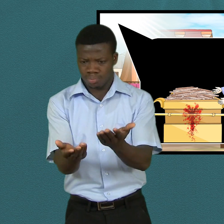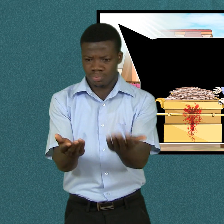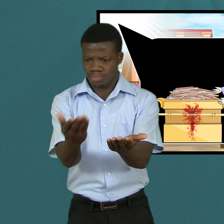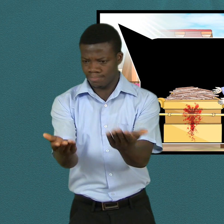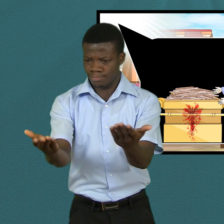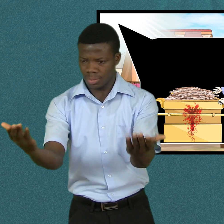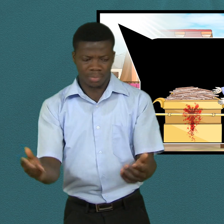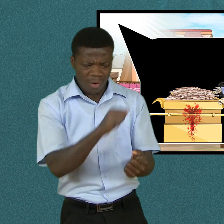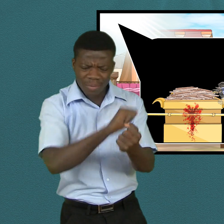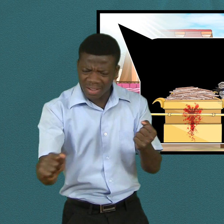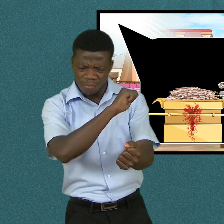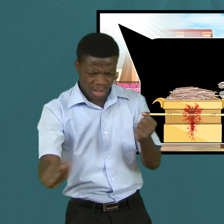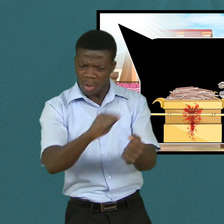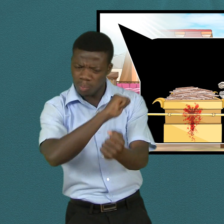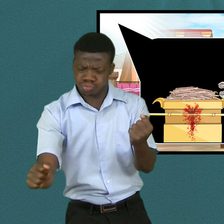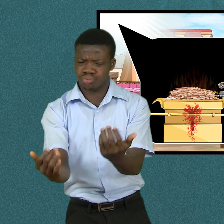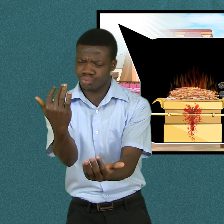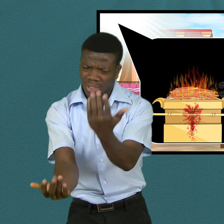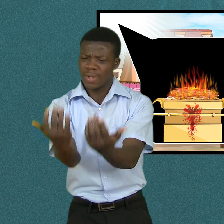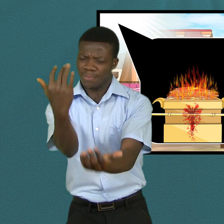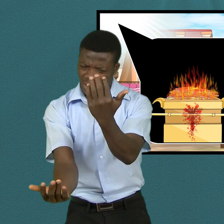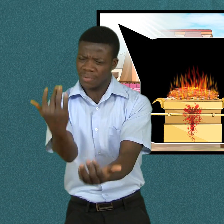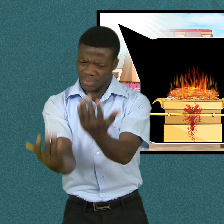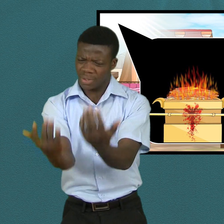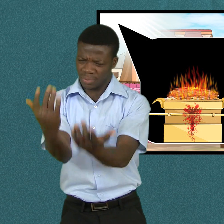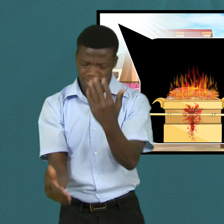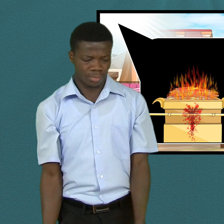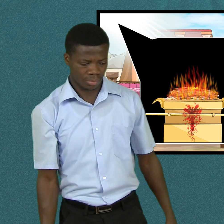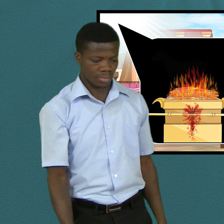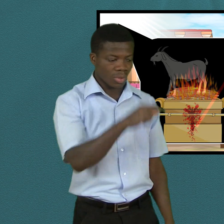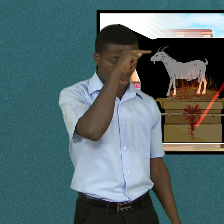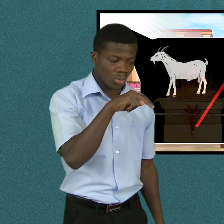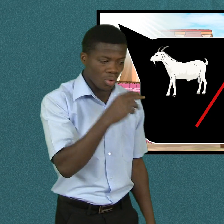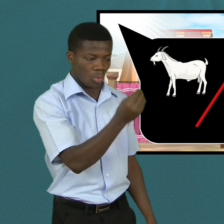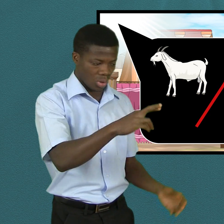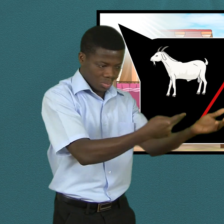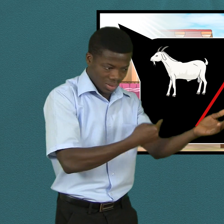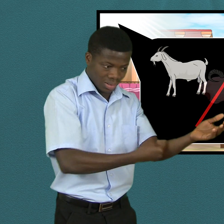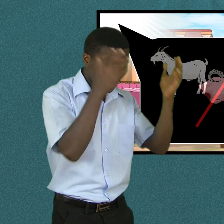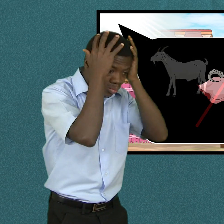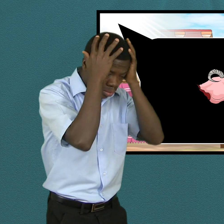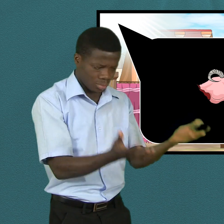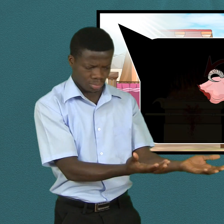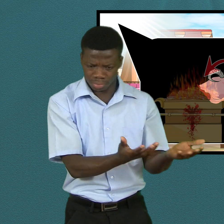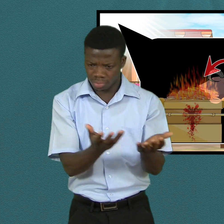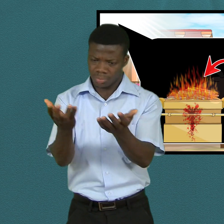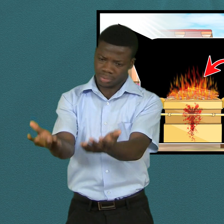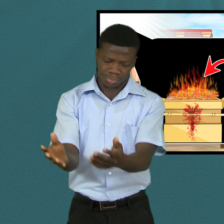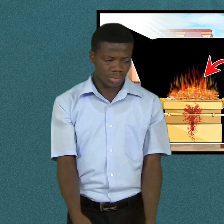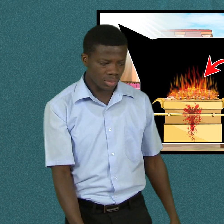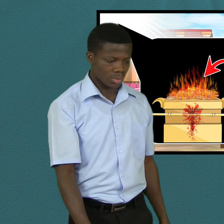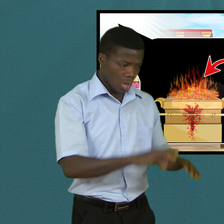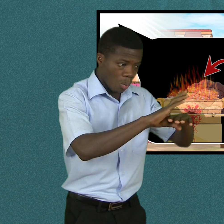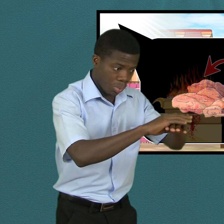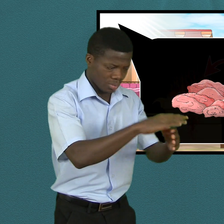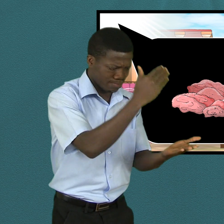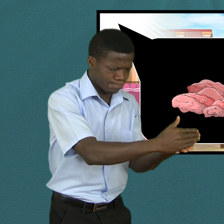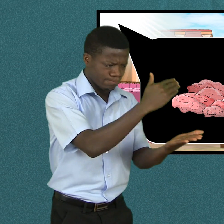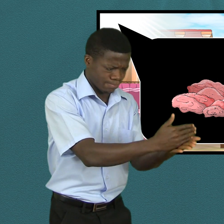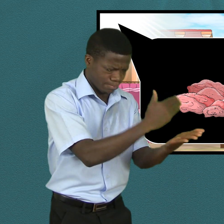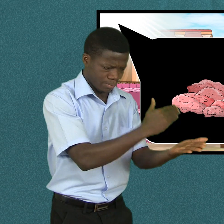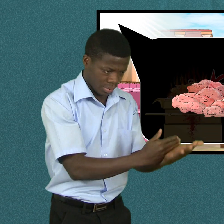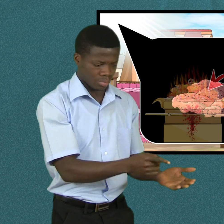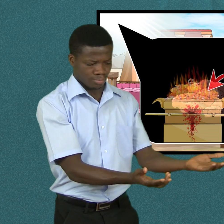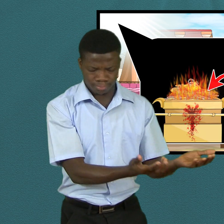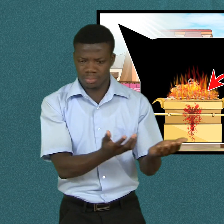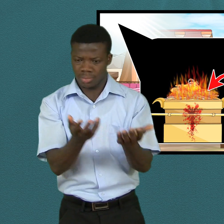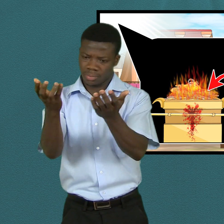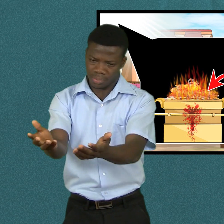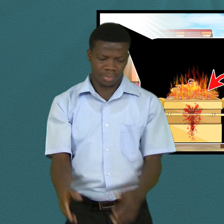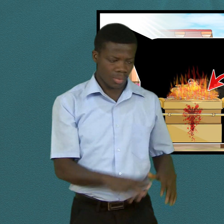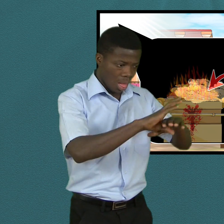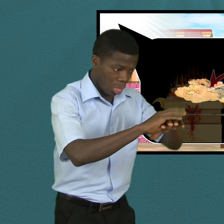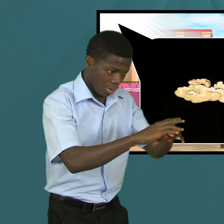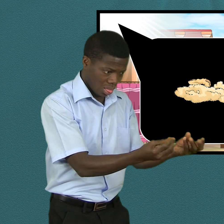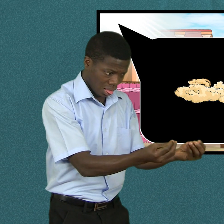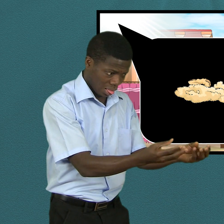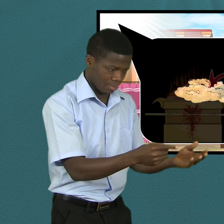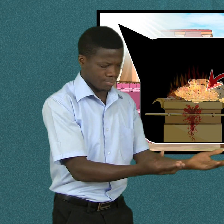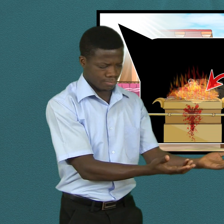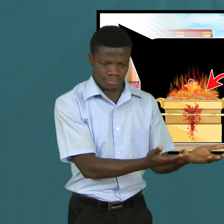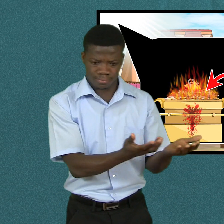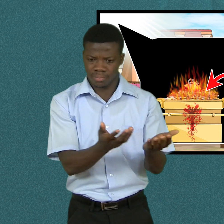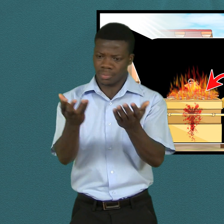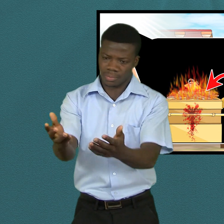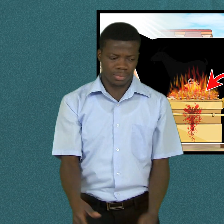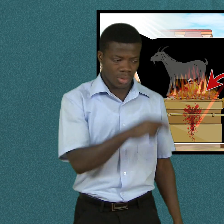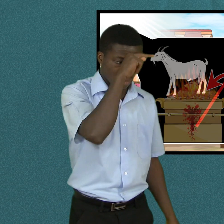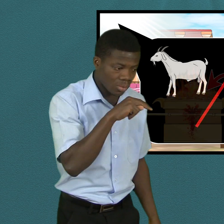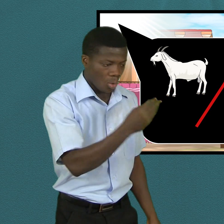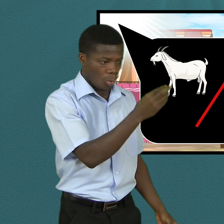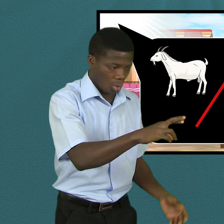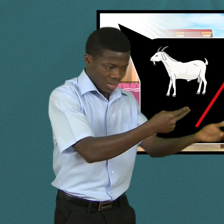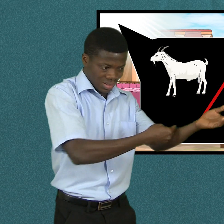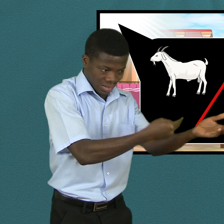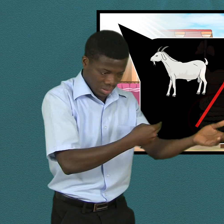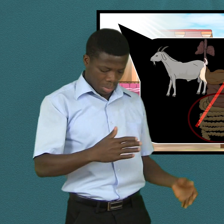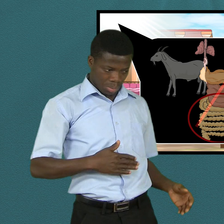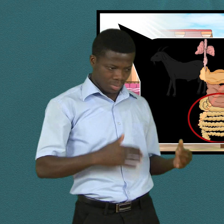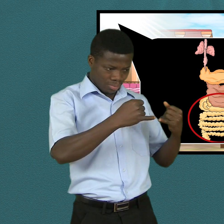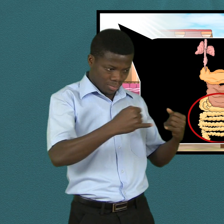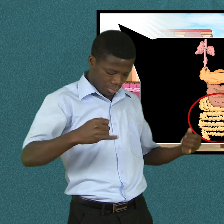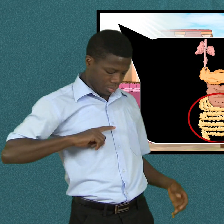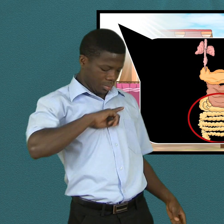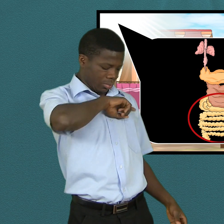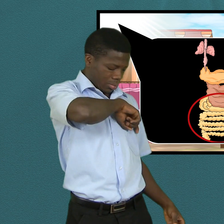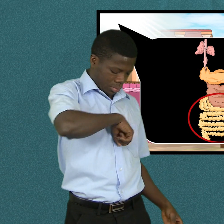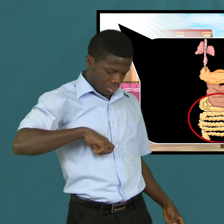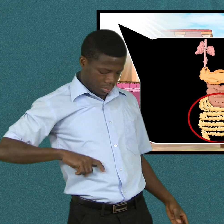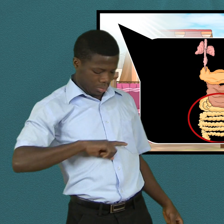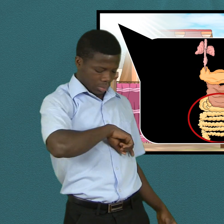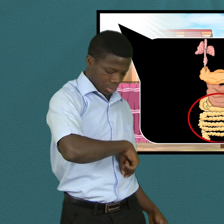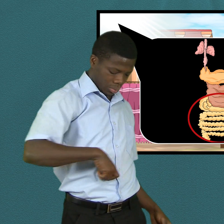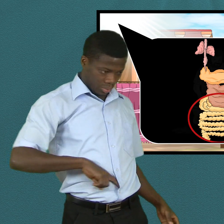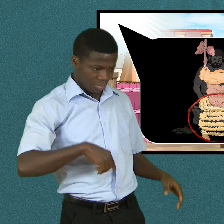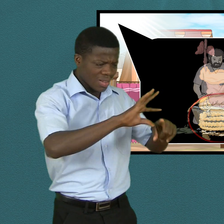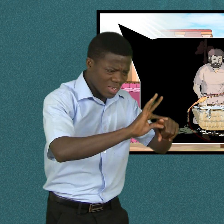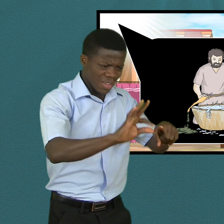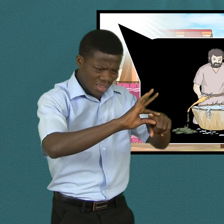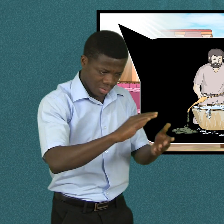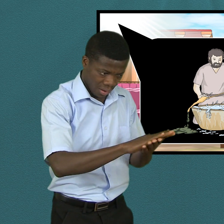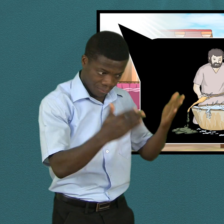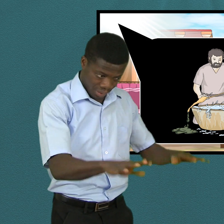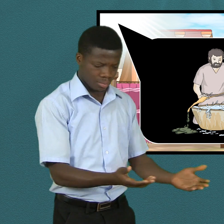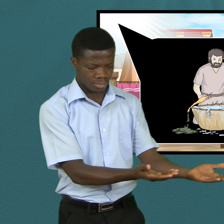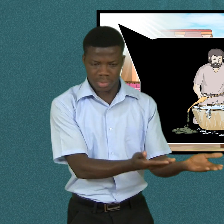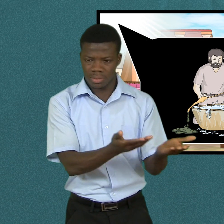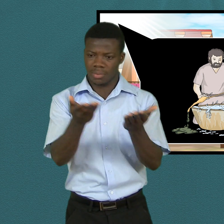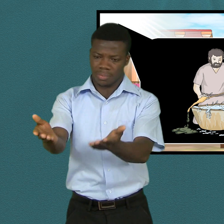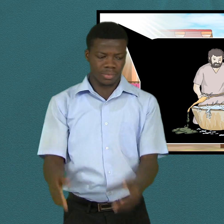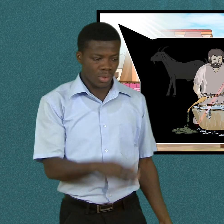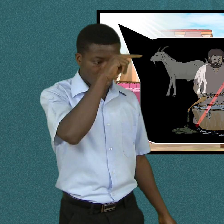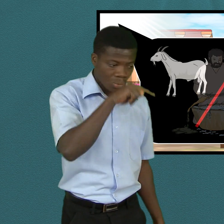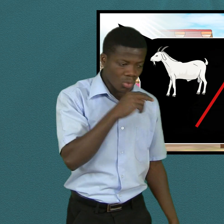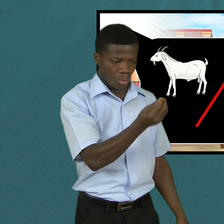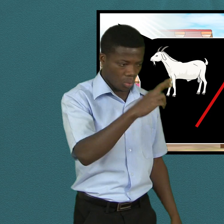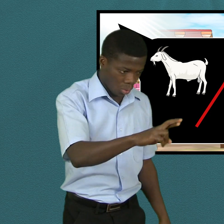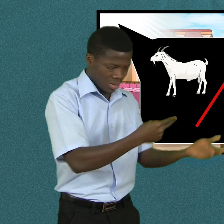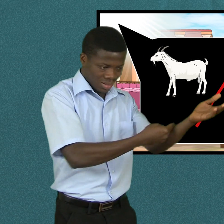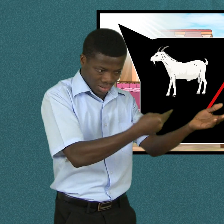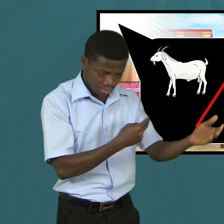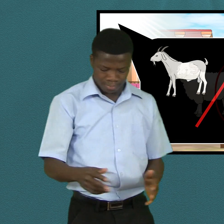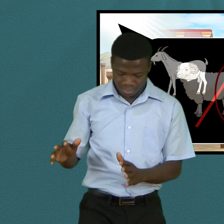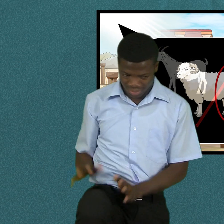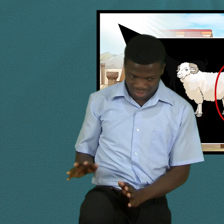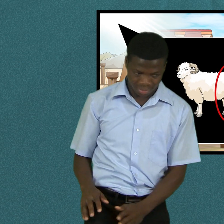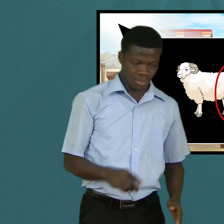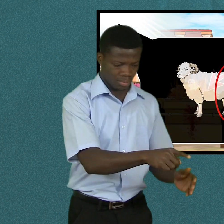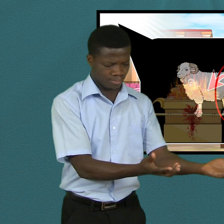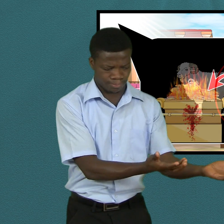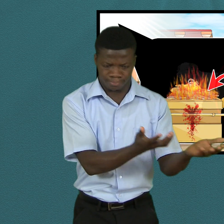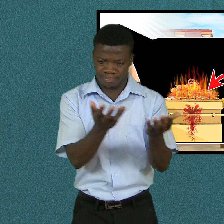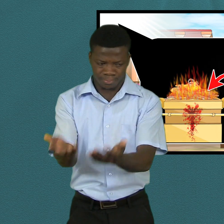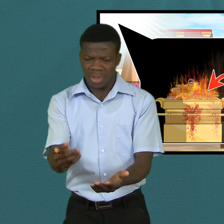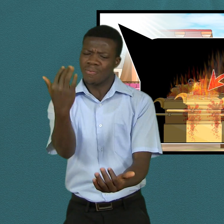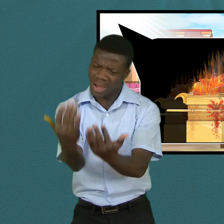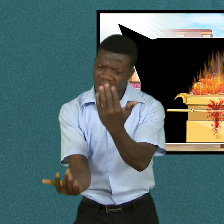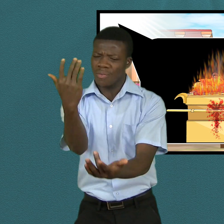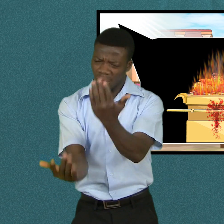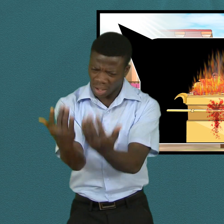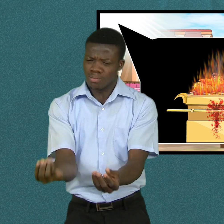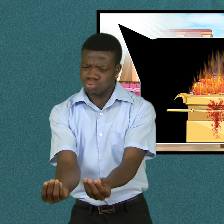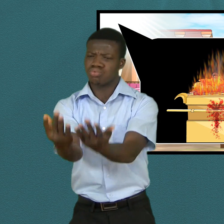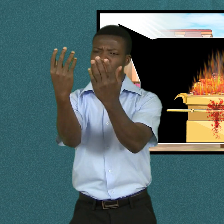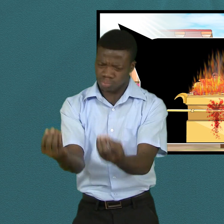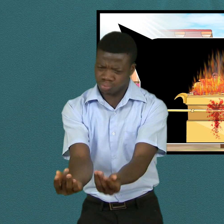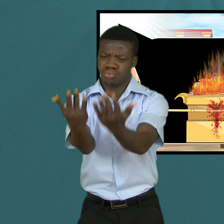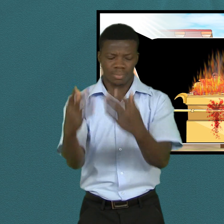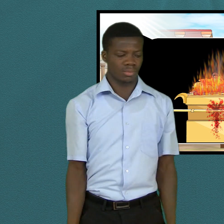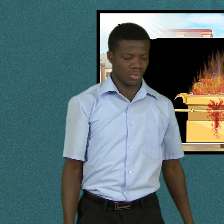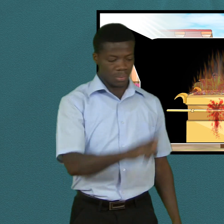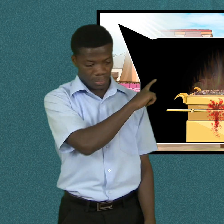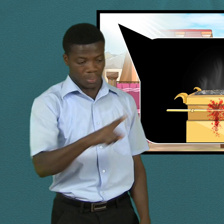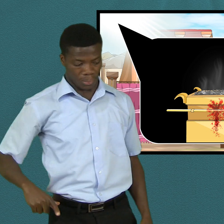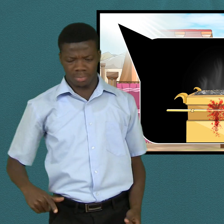The entrails and legs must be washed with water, and the priest shall bring all of it and burn it on the altar;